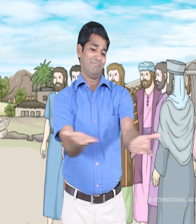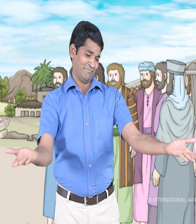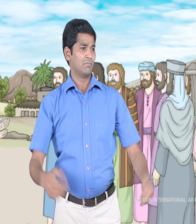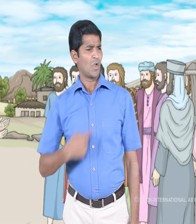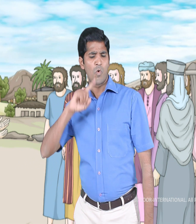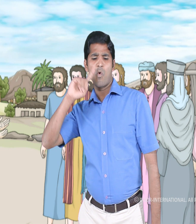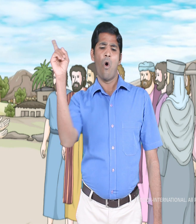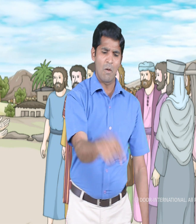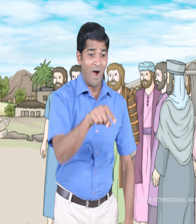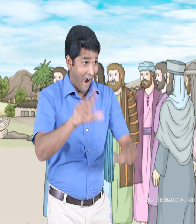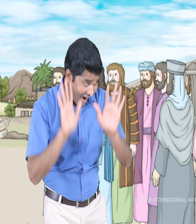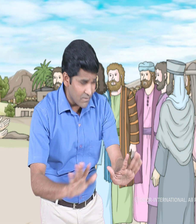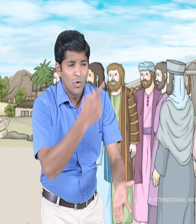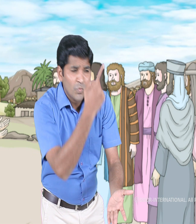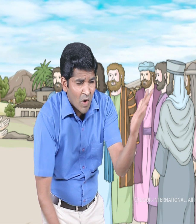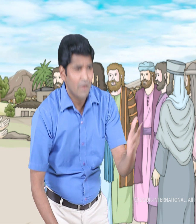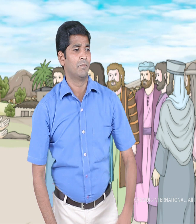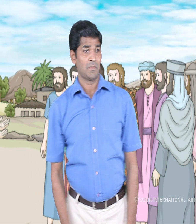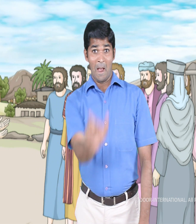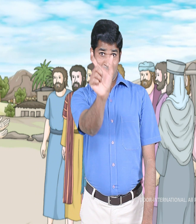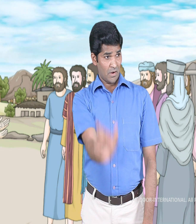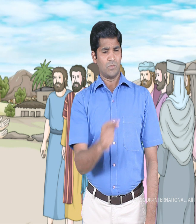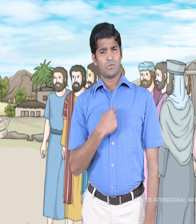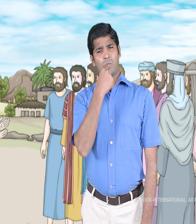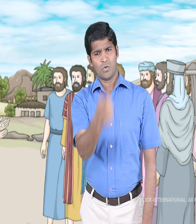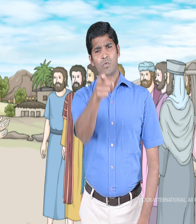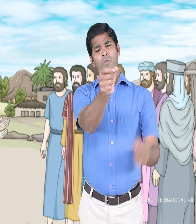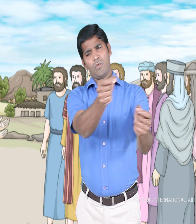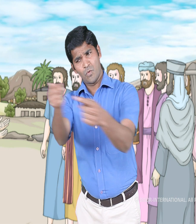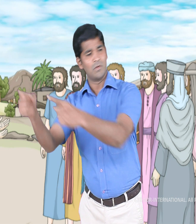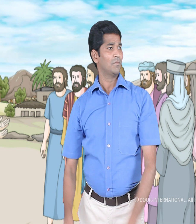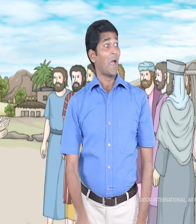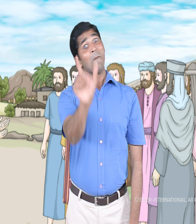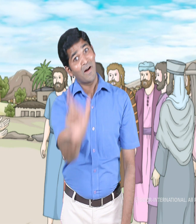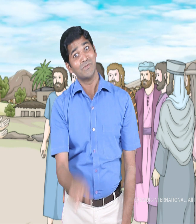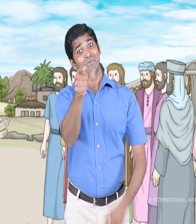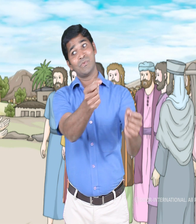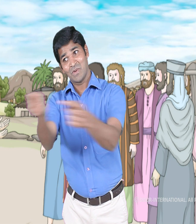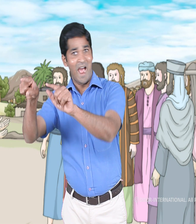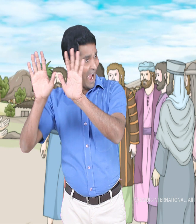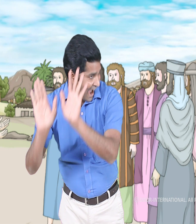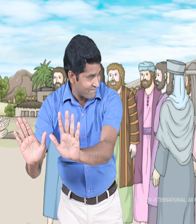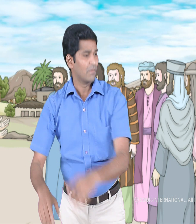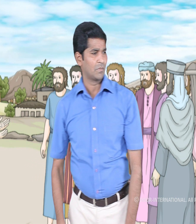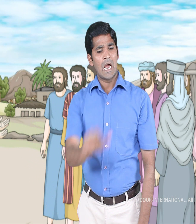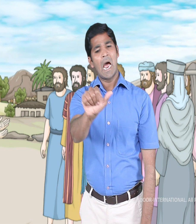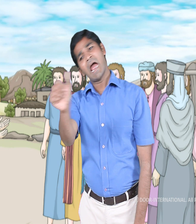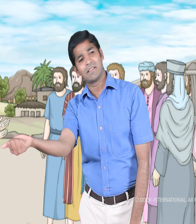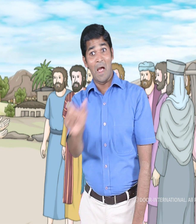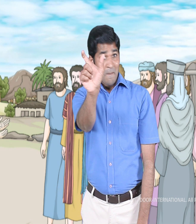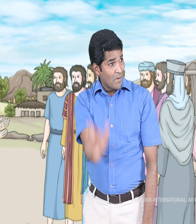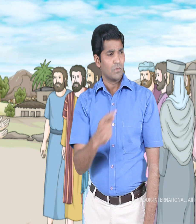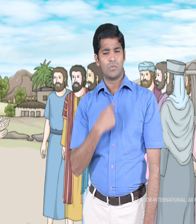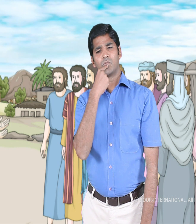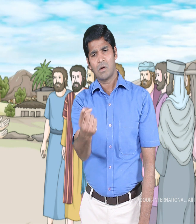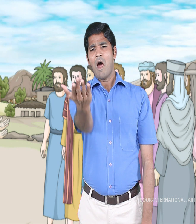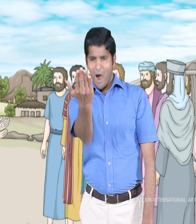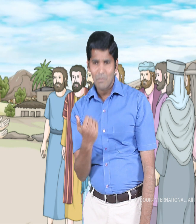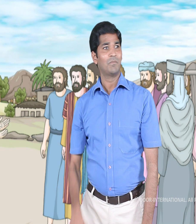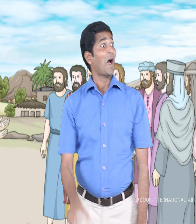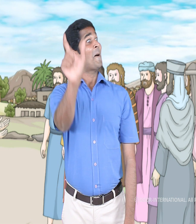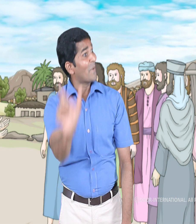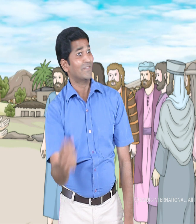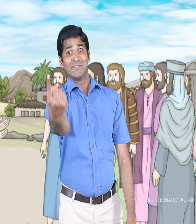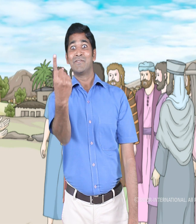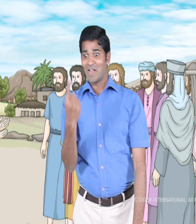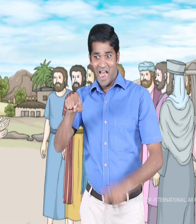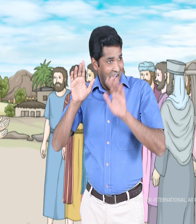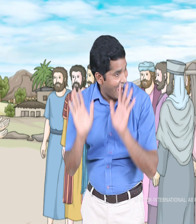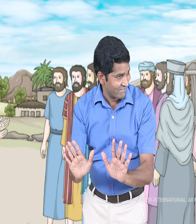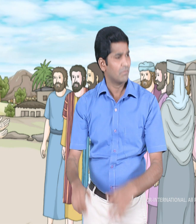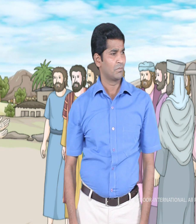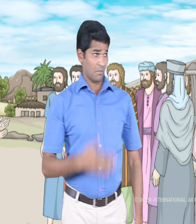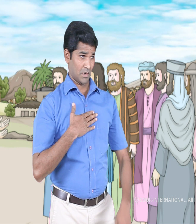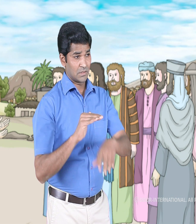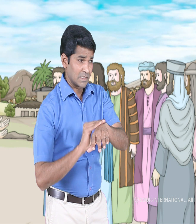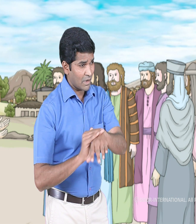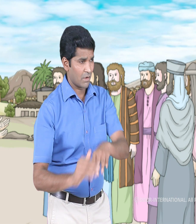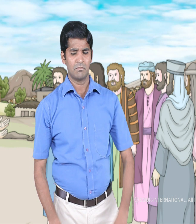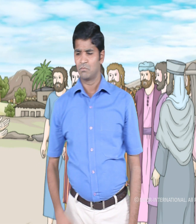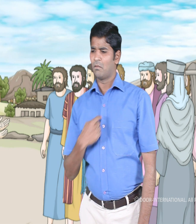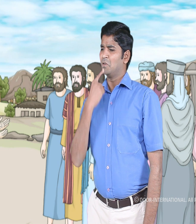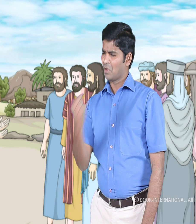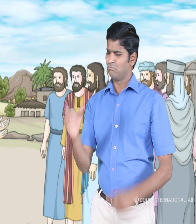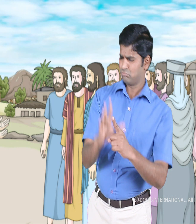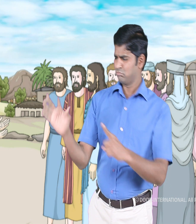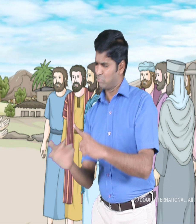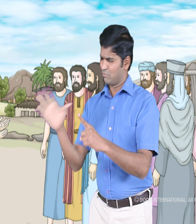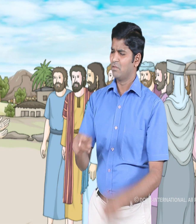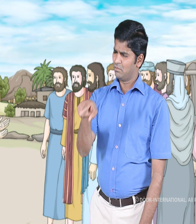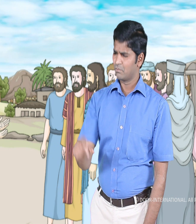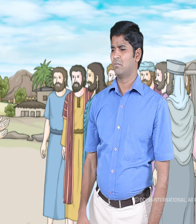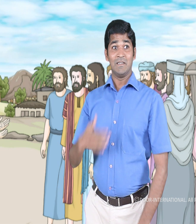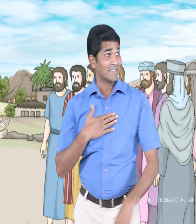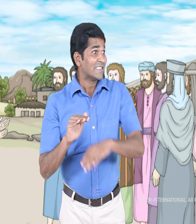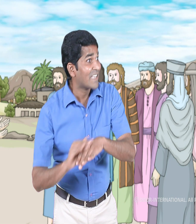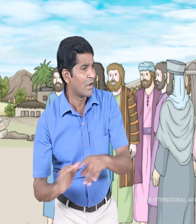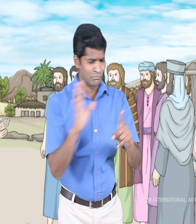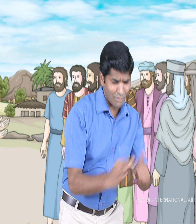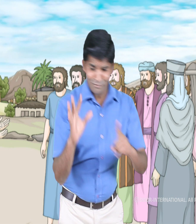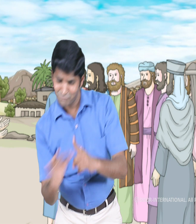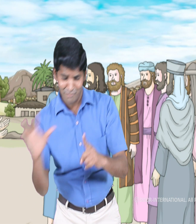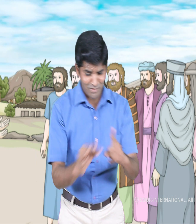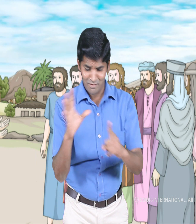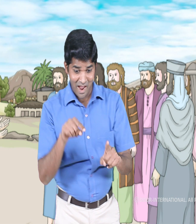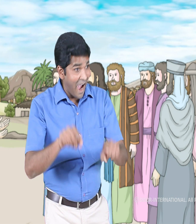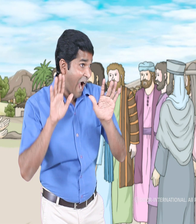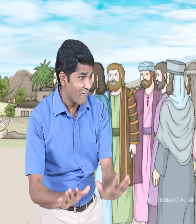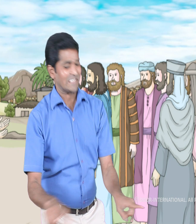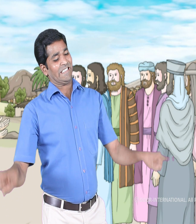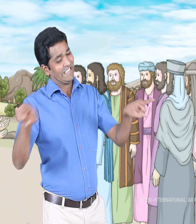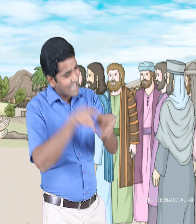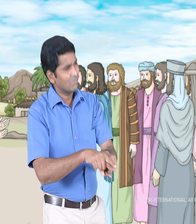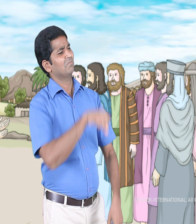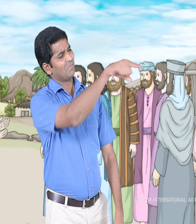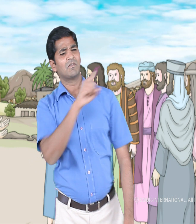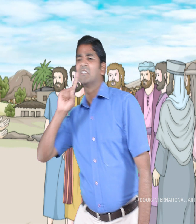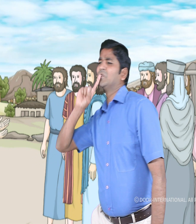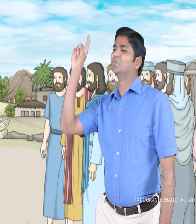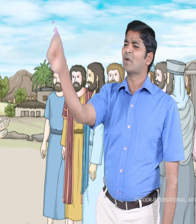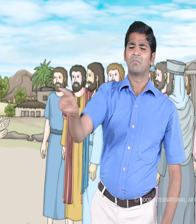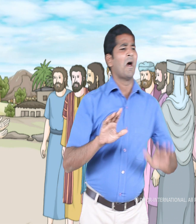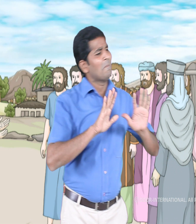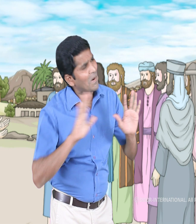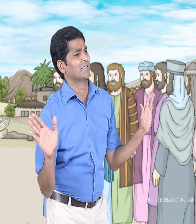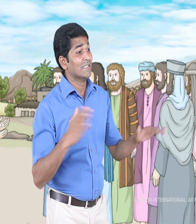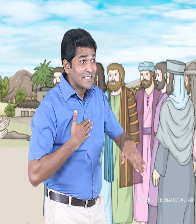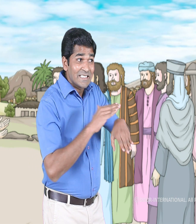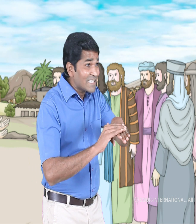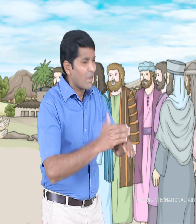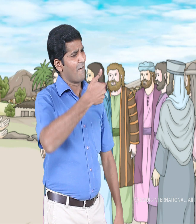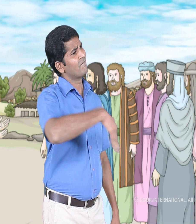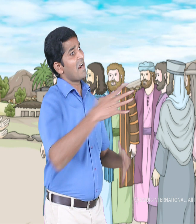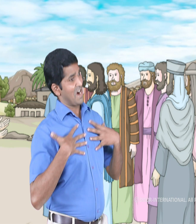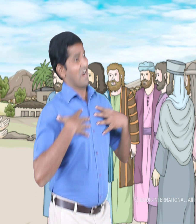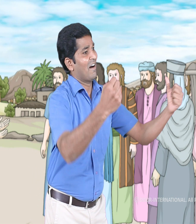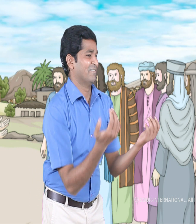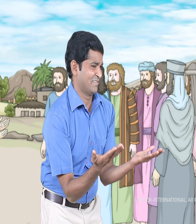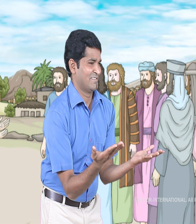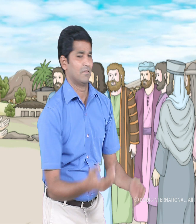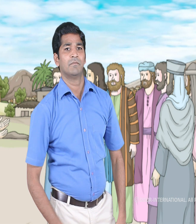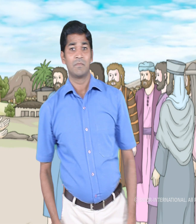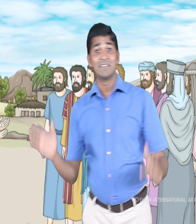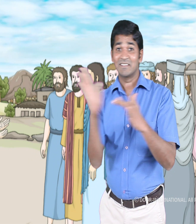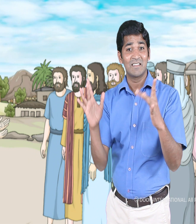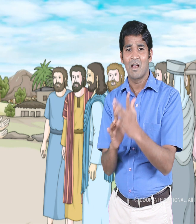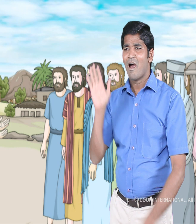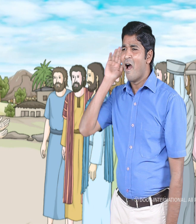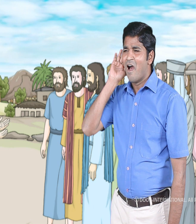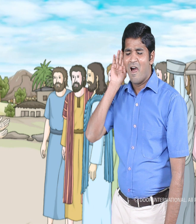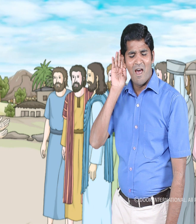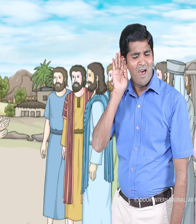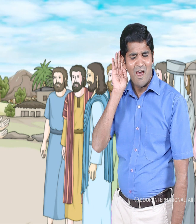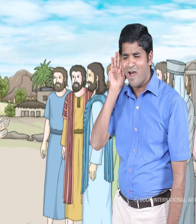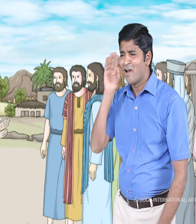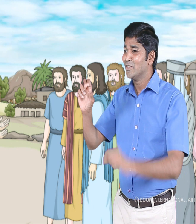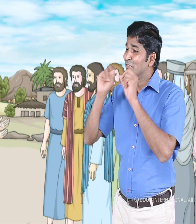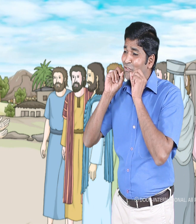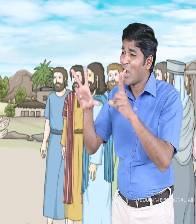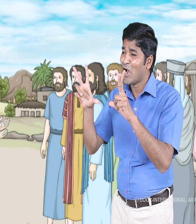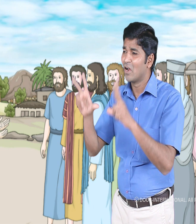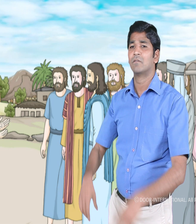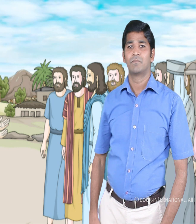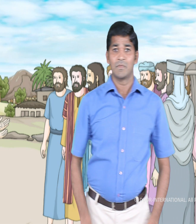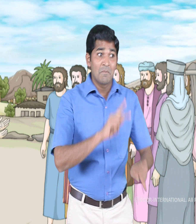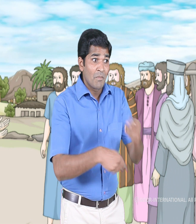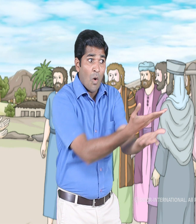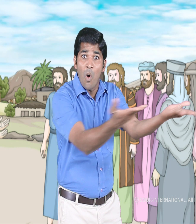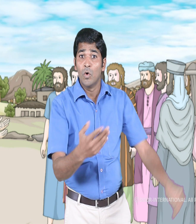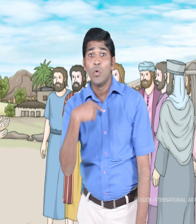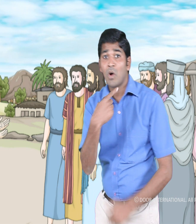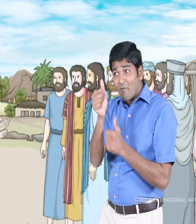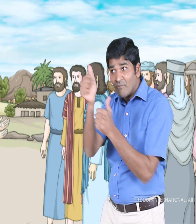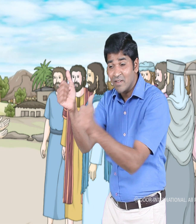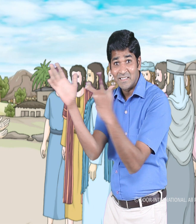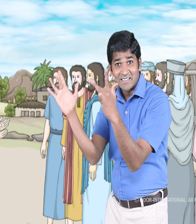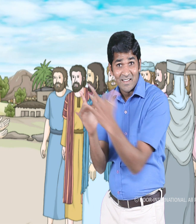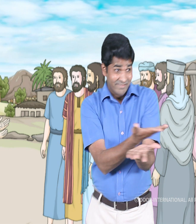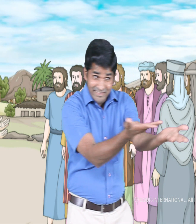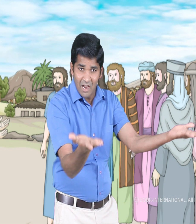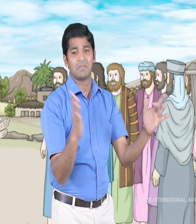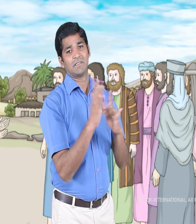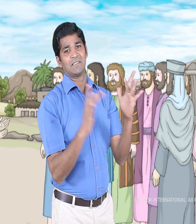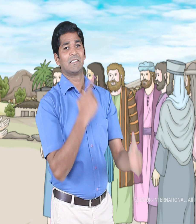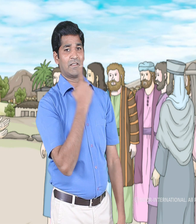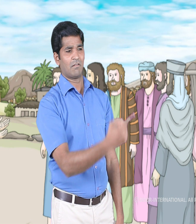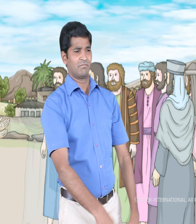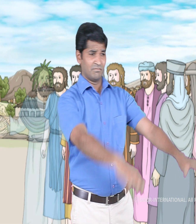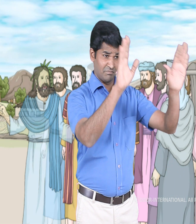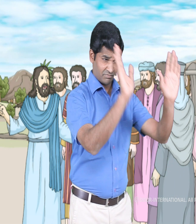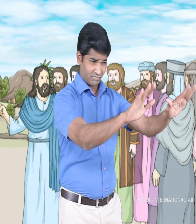For I myself am a man under authority, with soldiers under me. I tell one to go, and he goes; and another to come, and he comes. I tell my servant to do something, and he does it.”